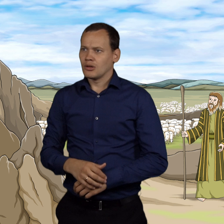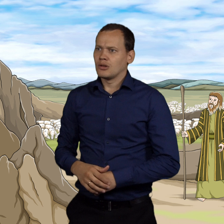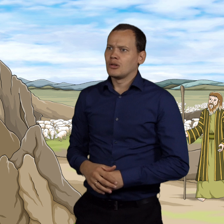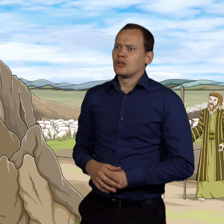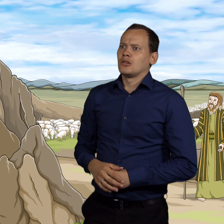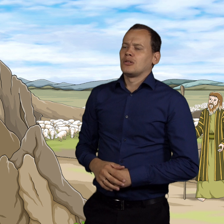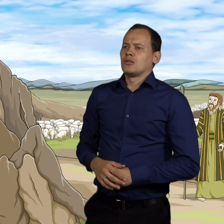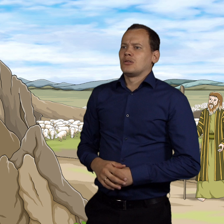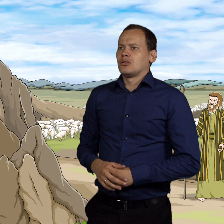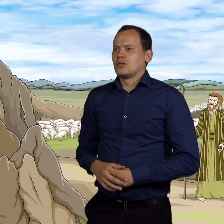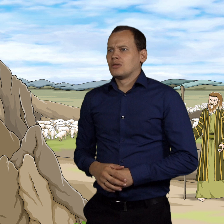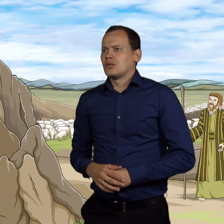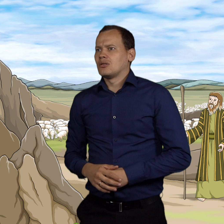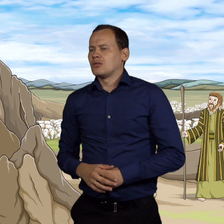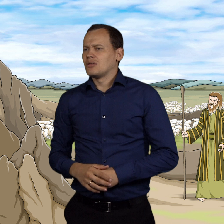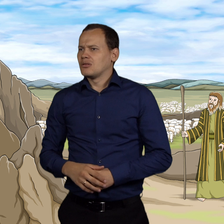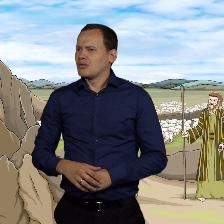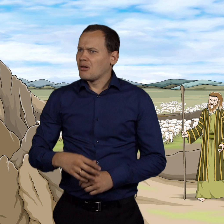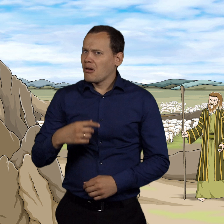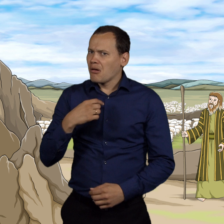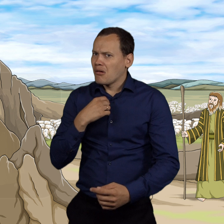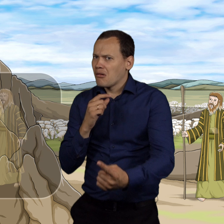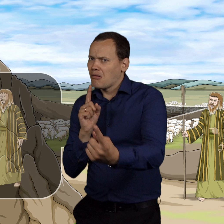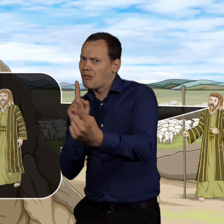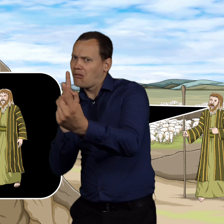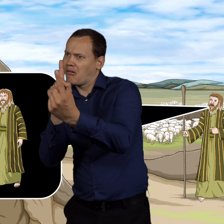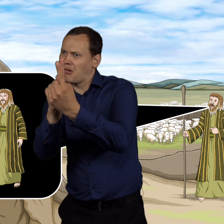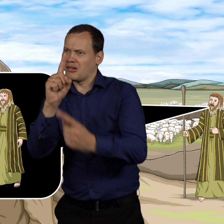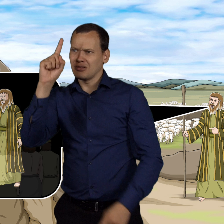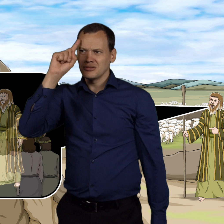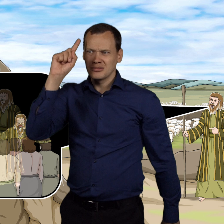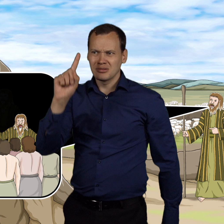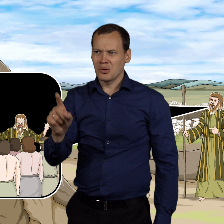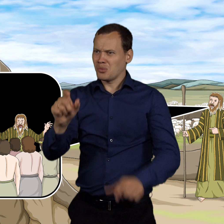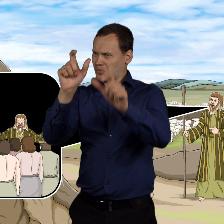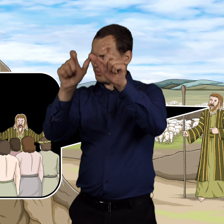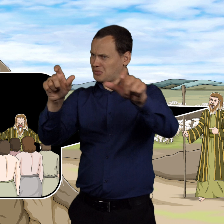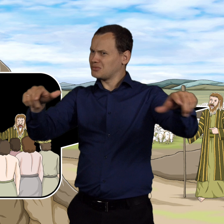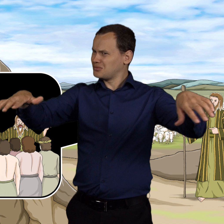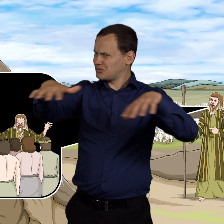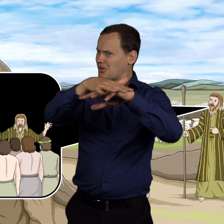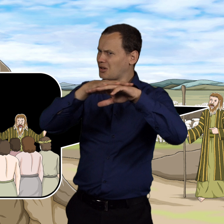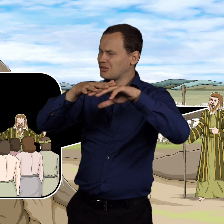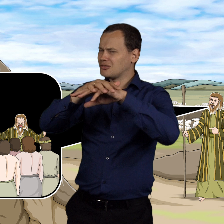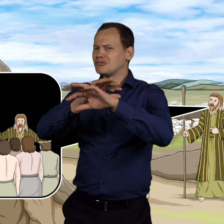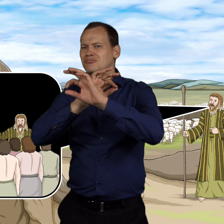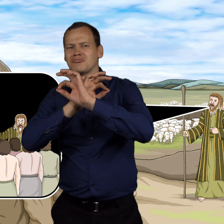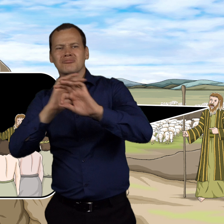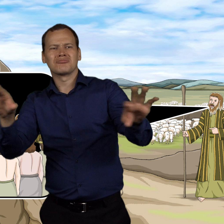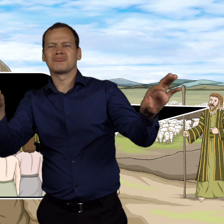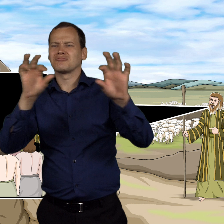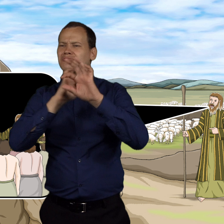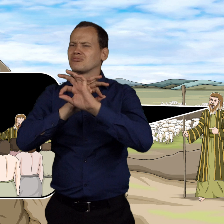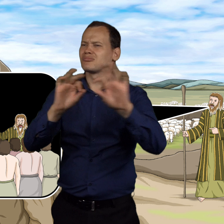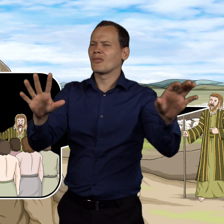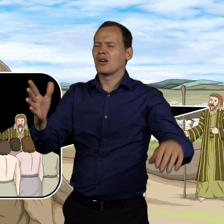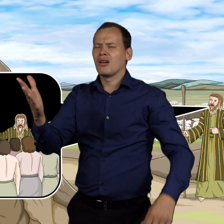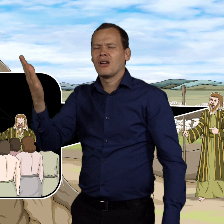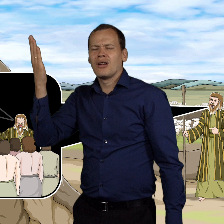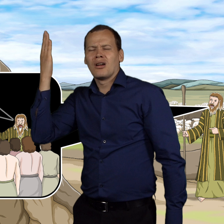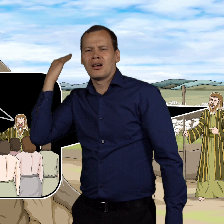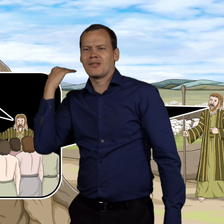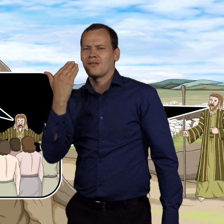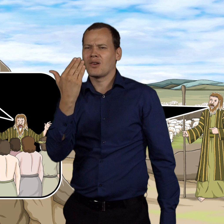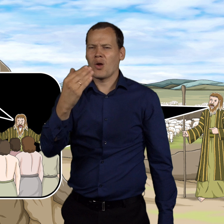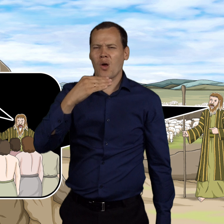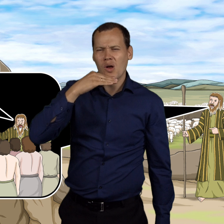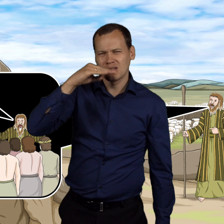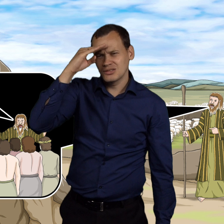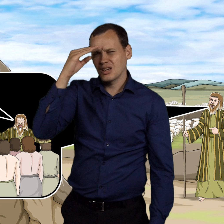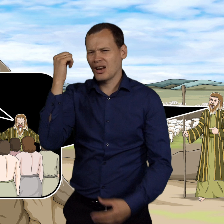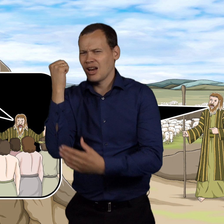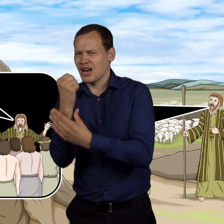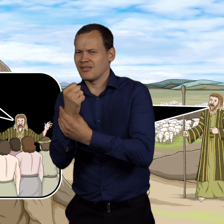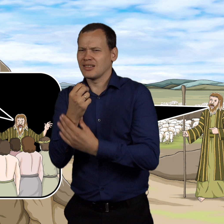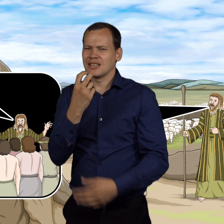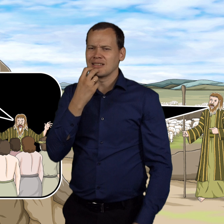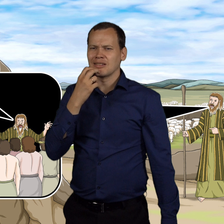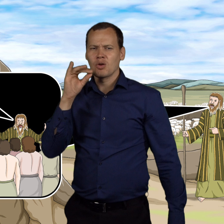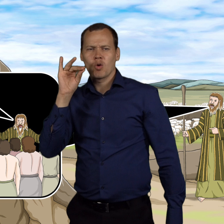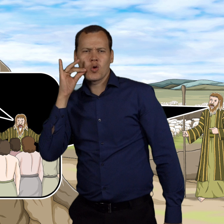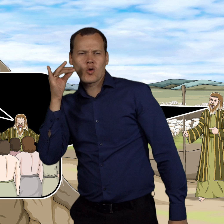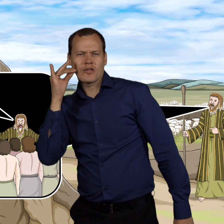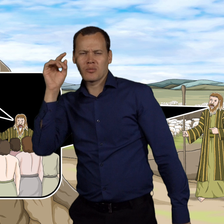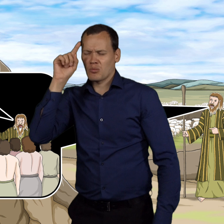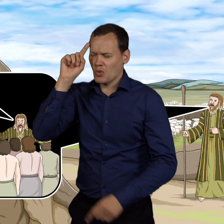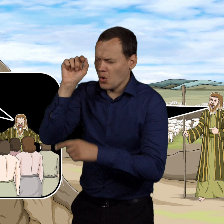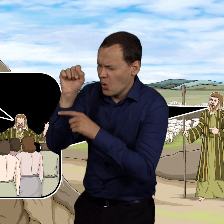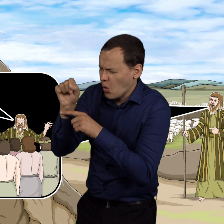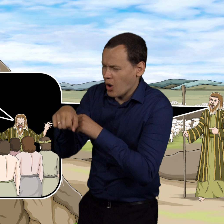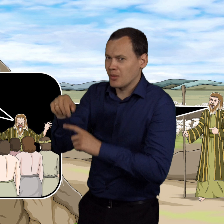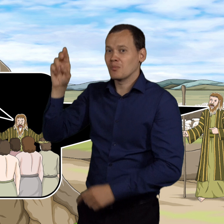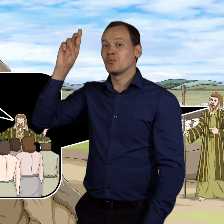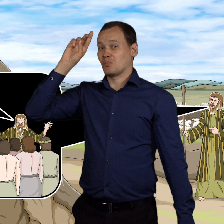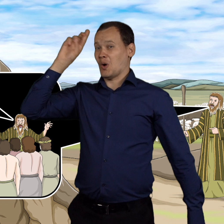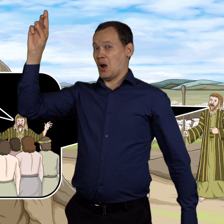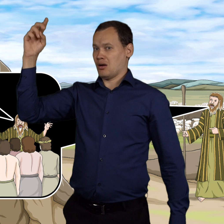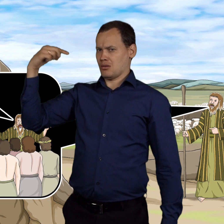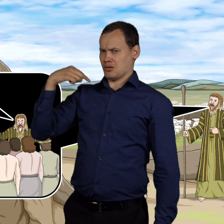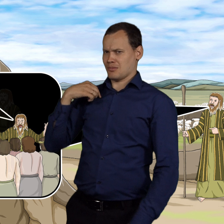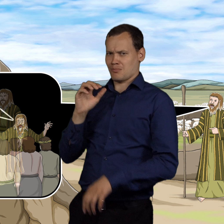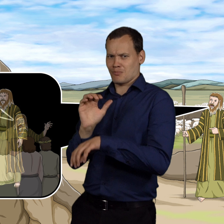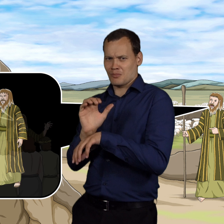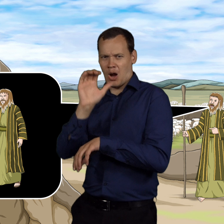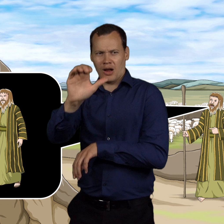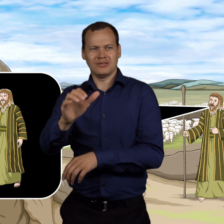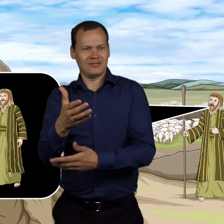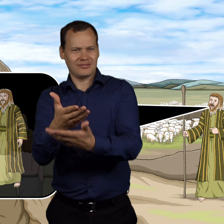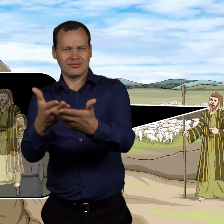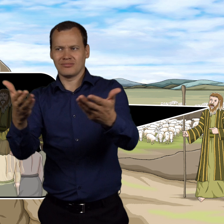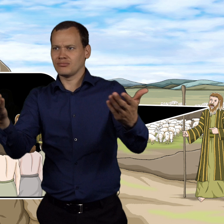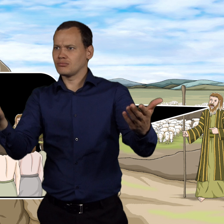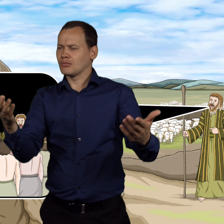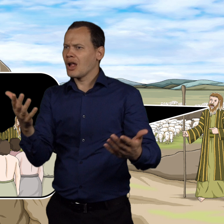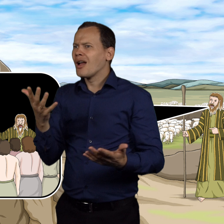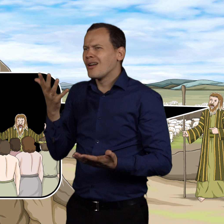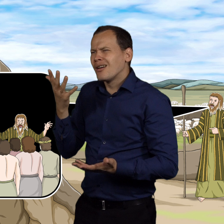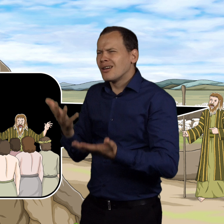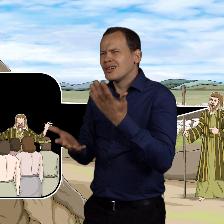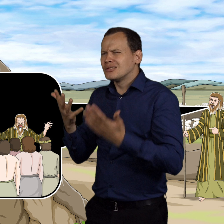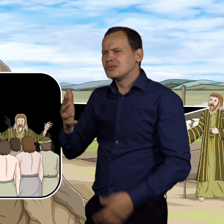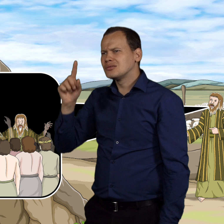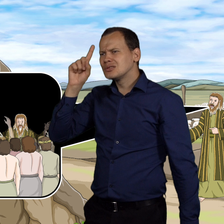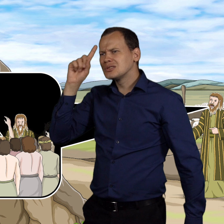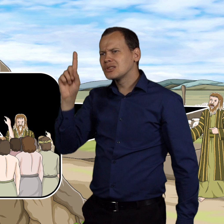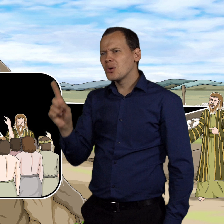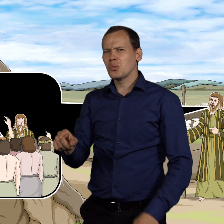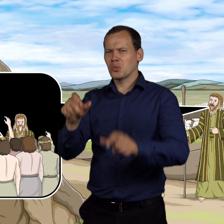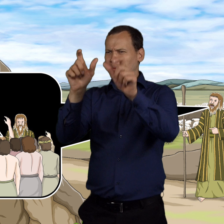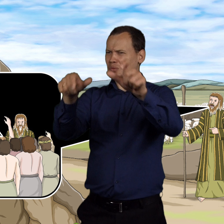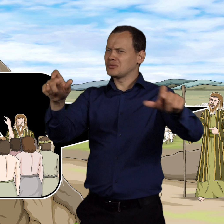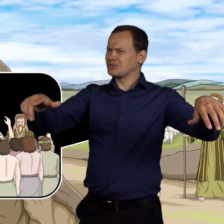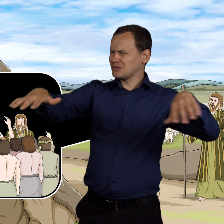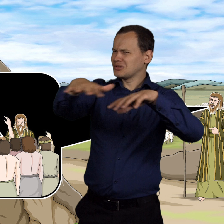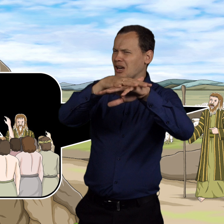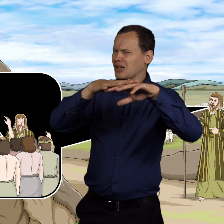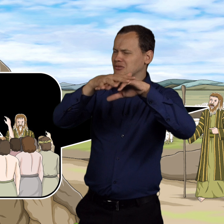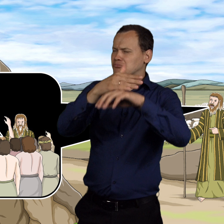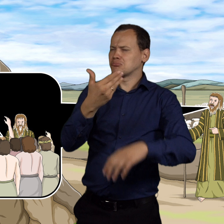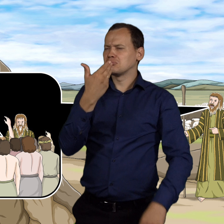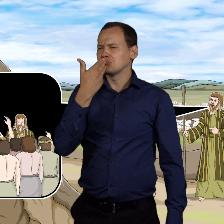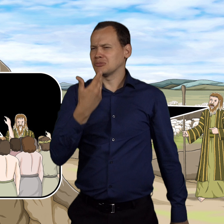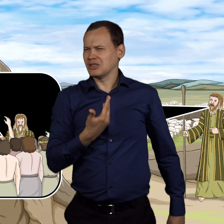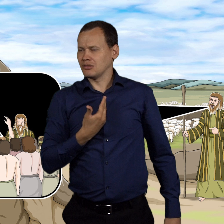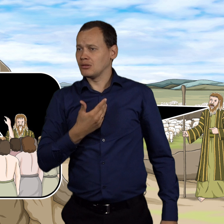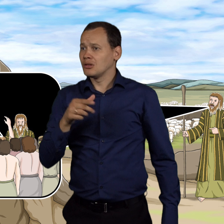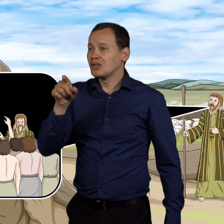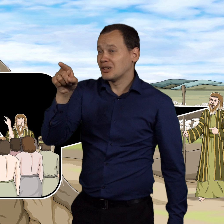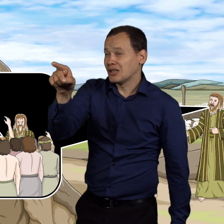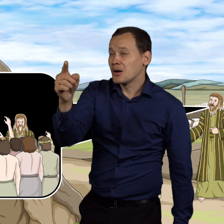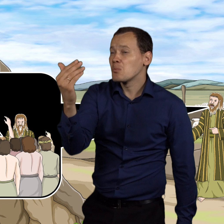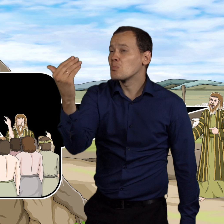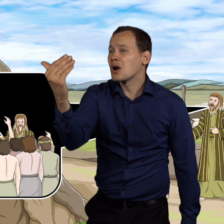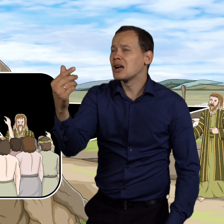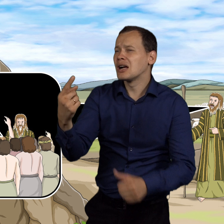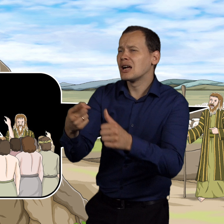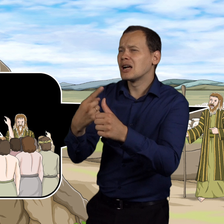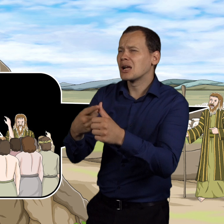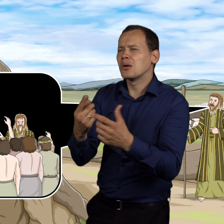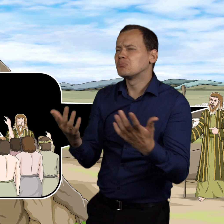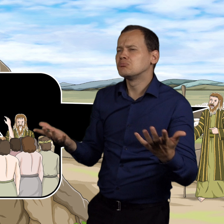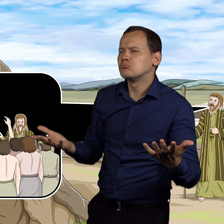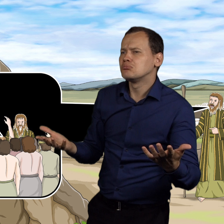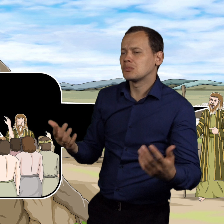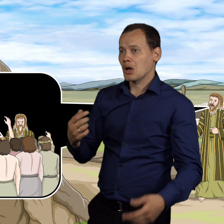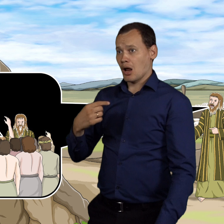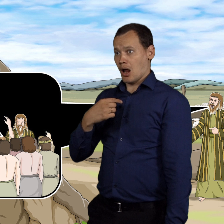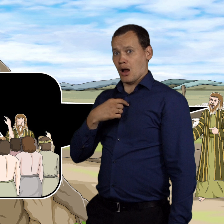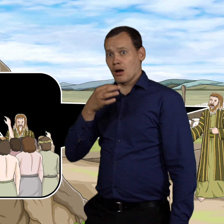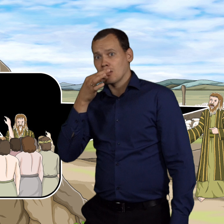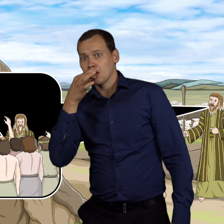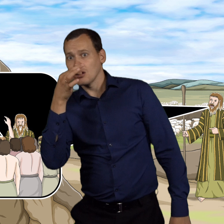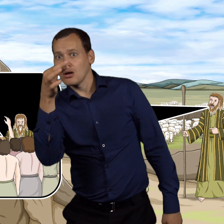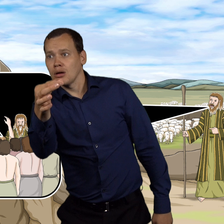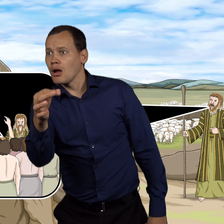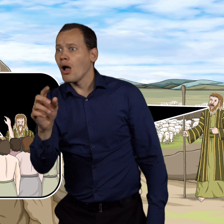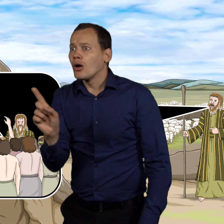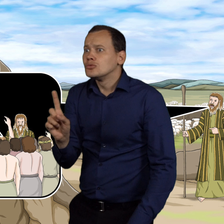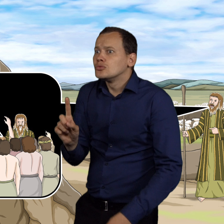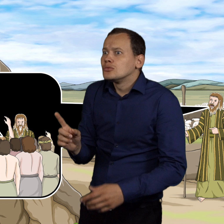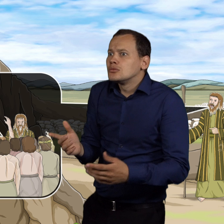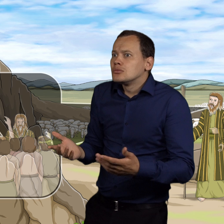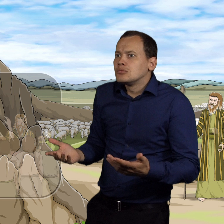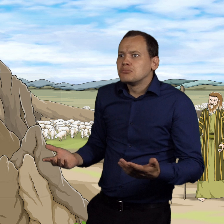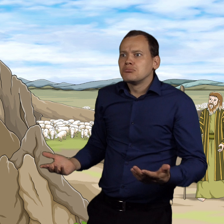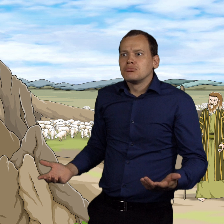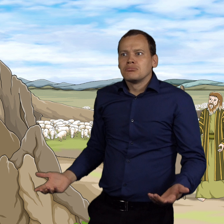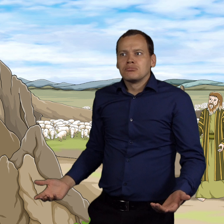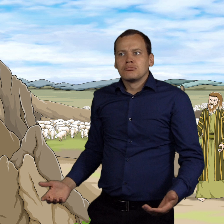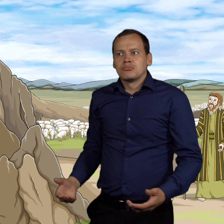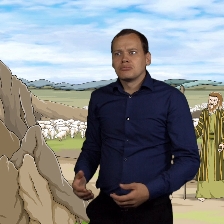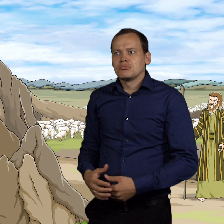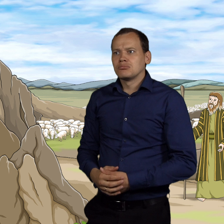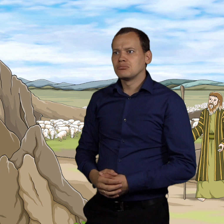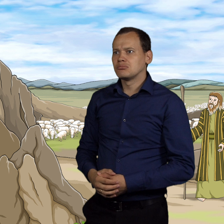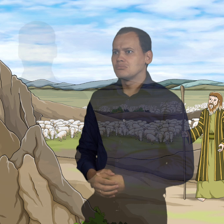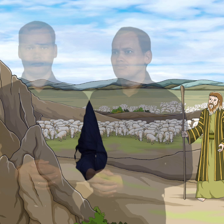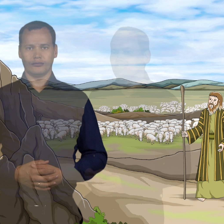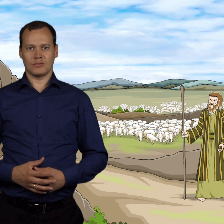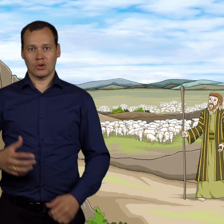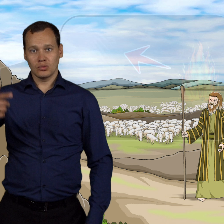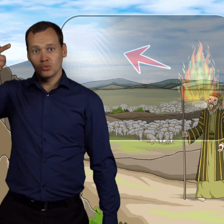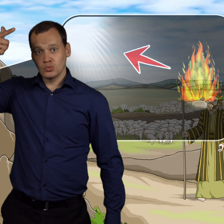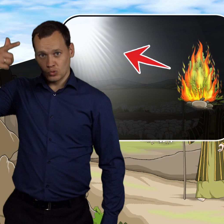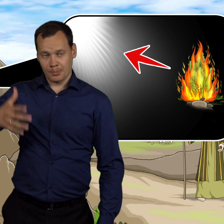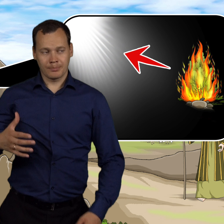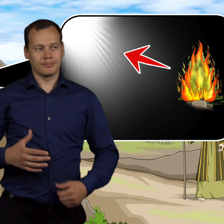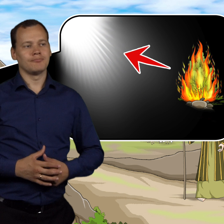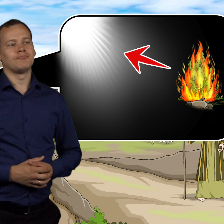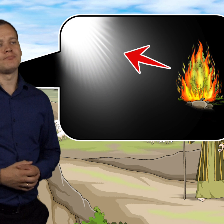Then Moses asked God, “Suppose I go to the Israelites and say to them, ‘The God of your fathers has sent me to you,’ and they ask me, ‘What is His name?’ What should I tell them?”